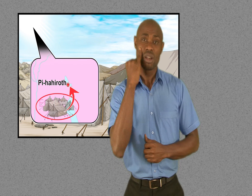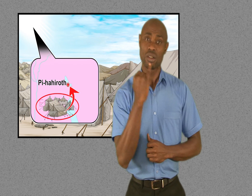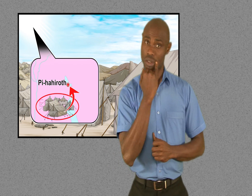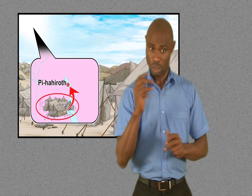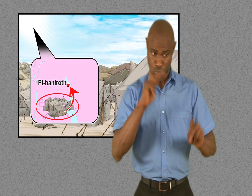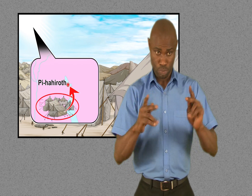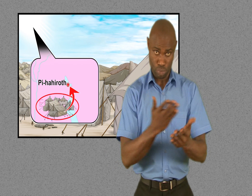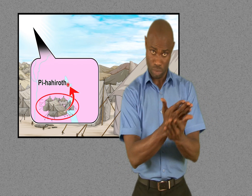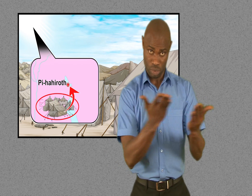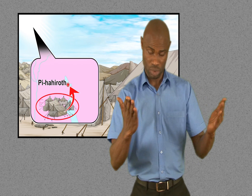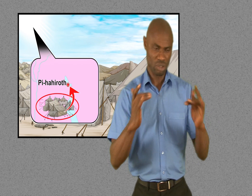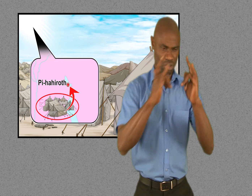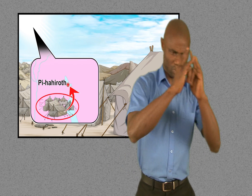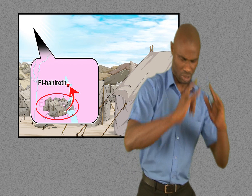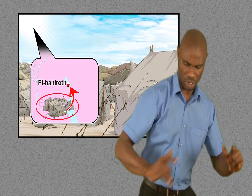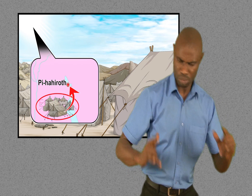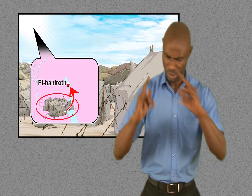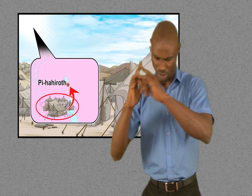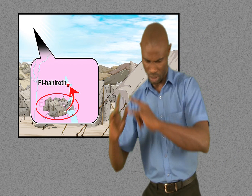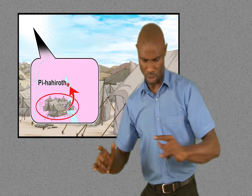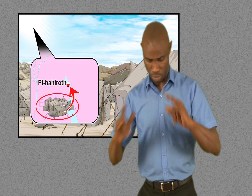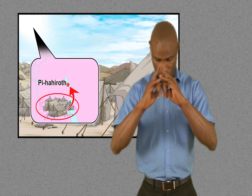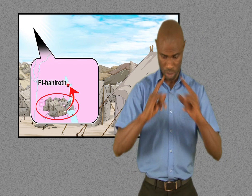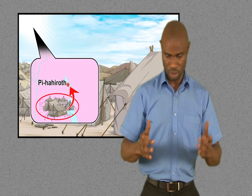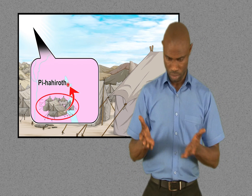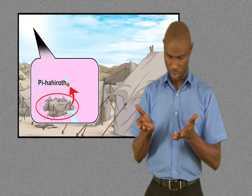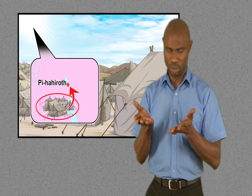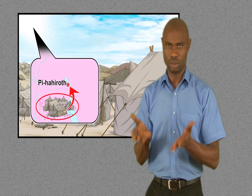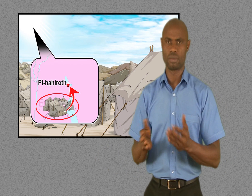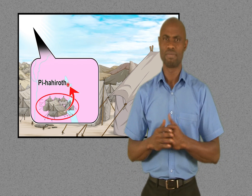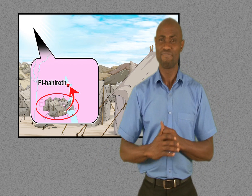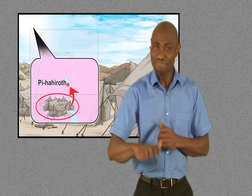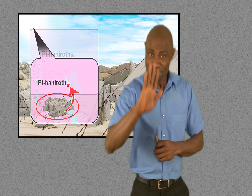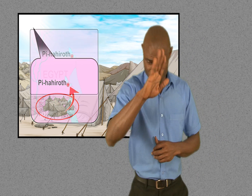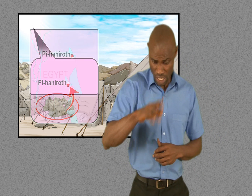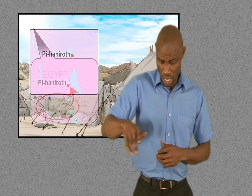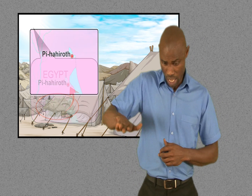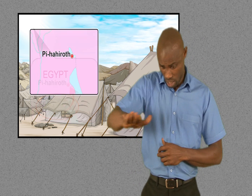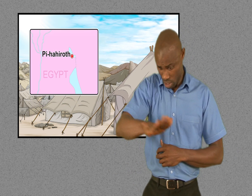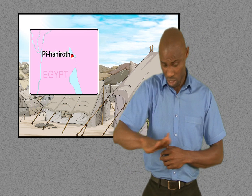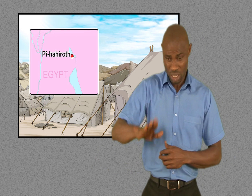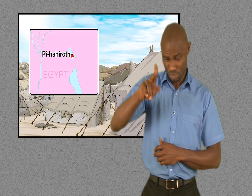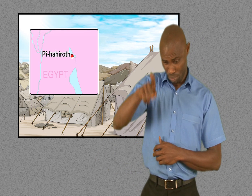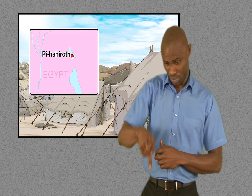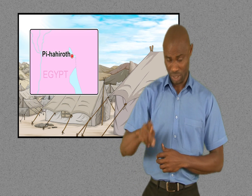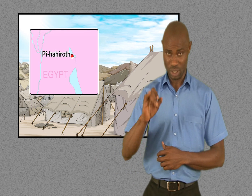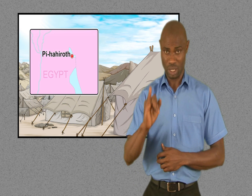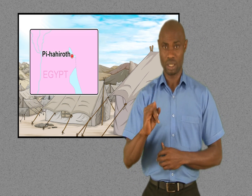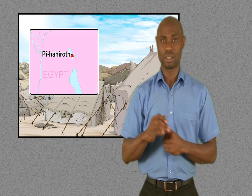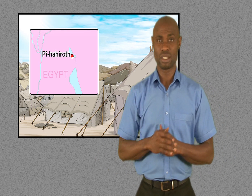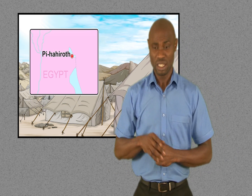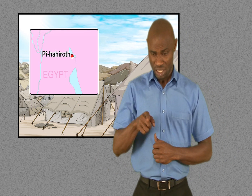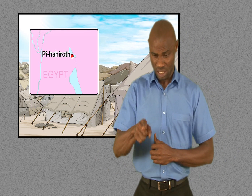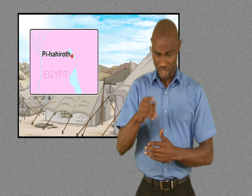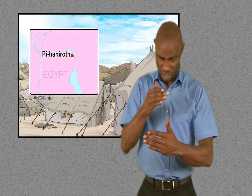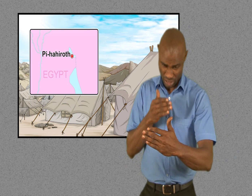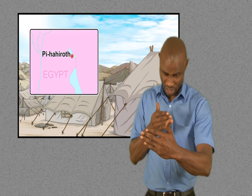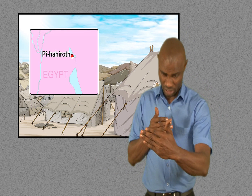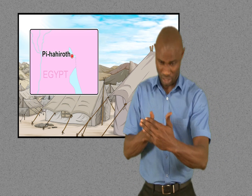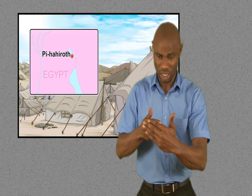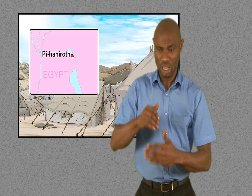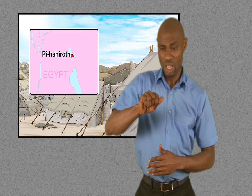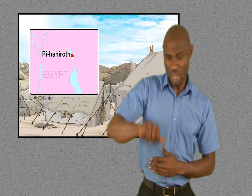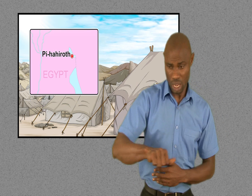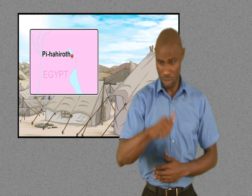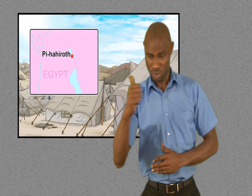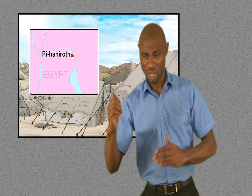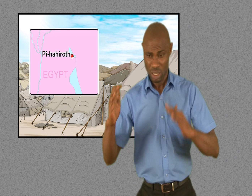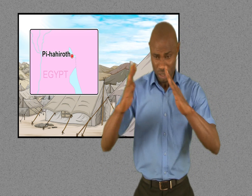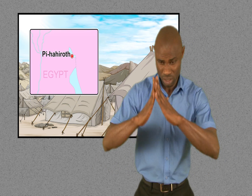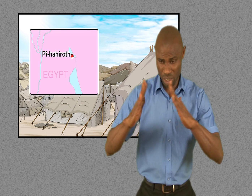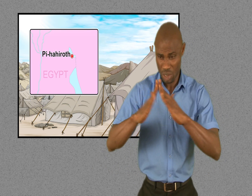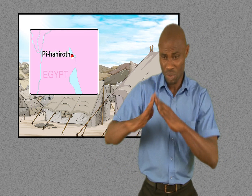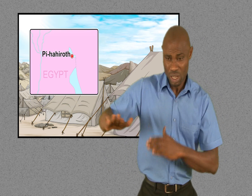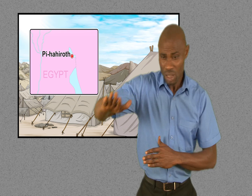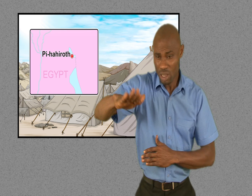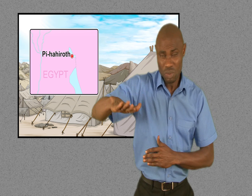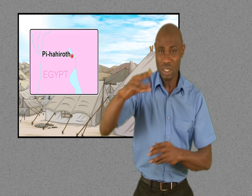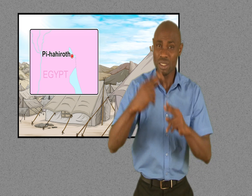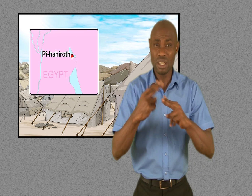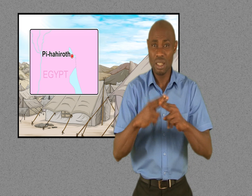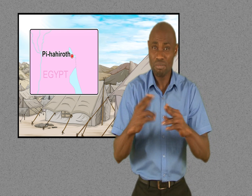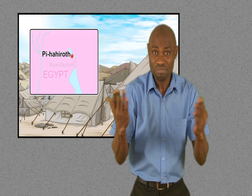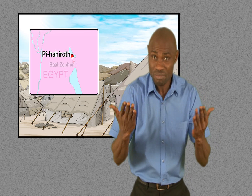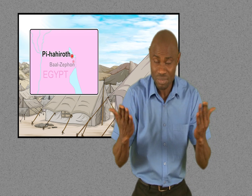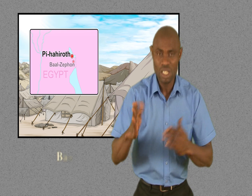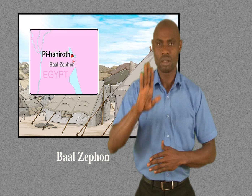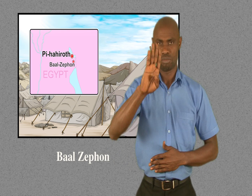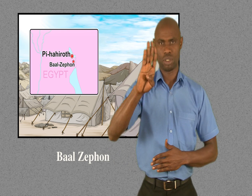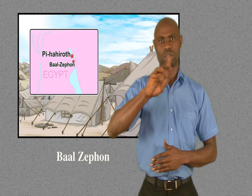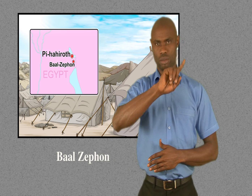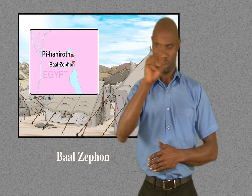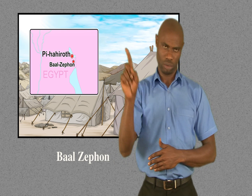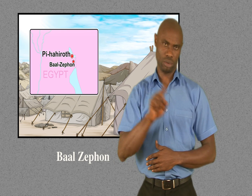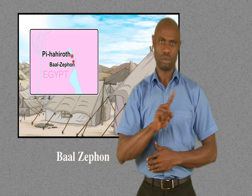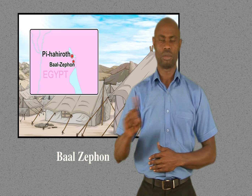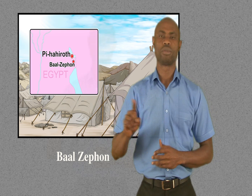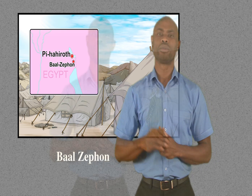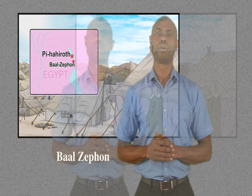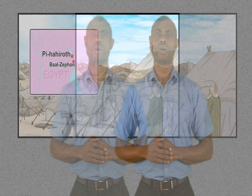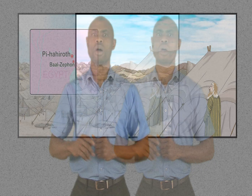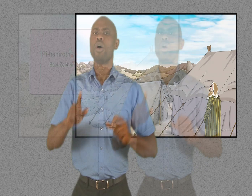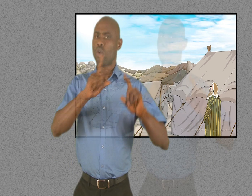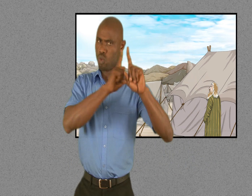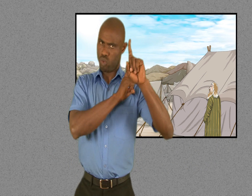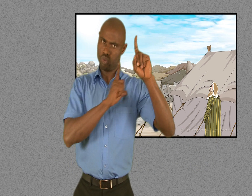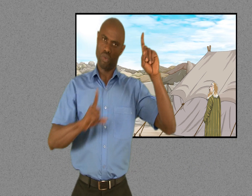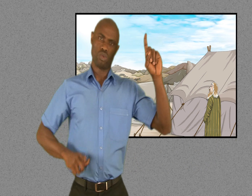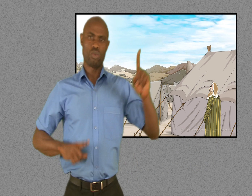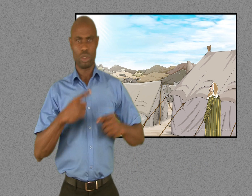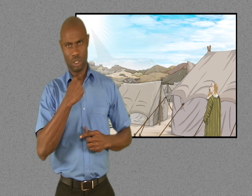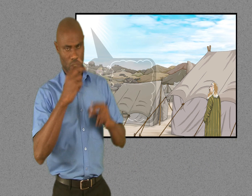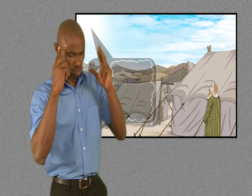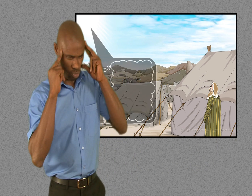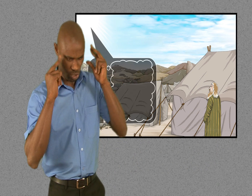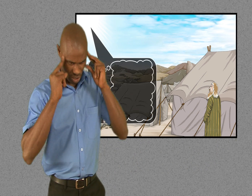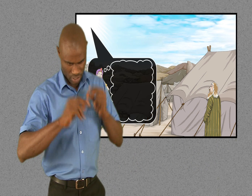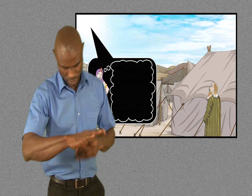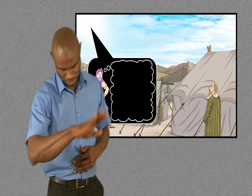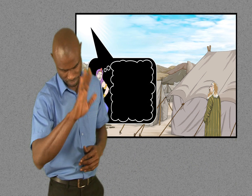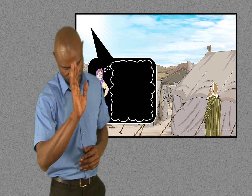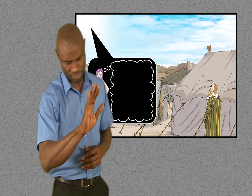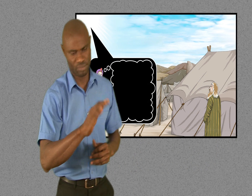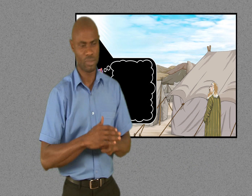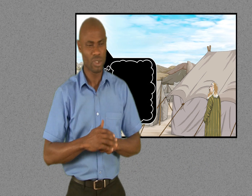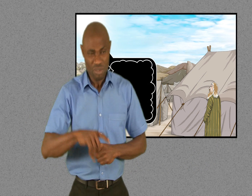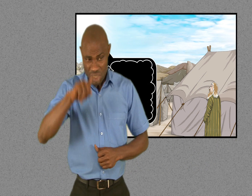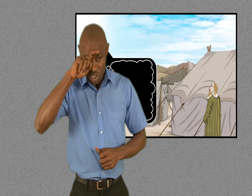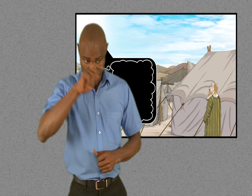You are to encamp by the sea, directly opposite Baal-zephon.